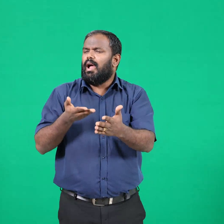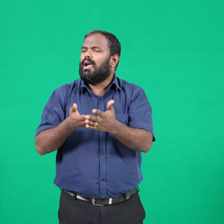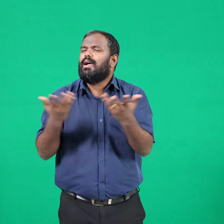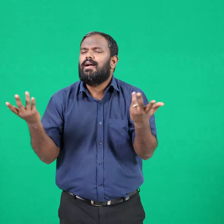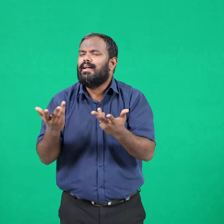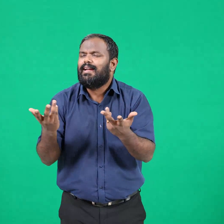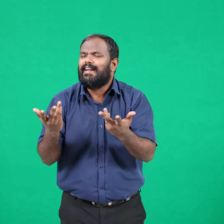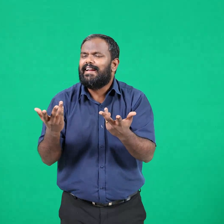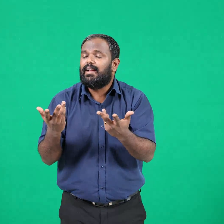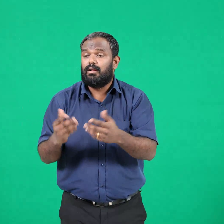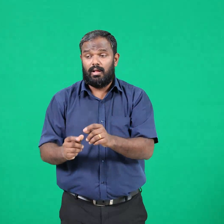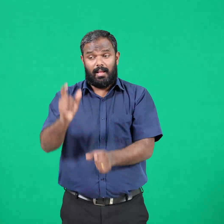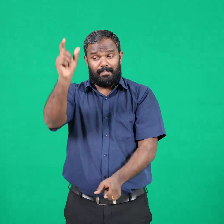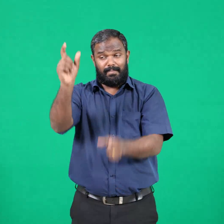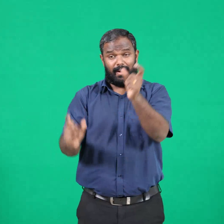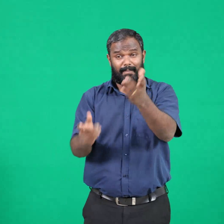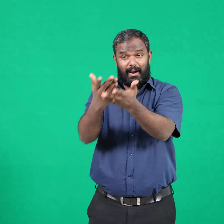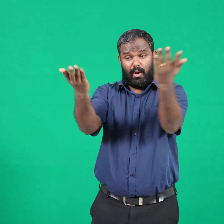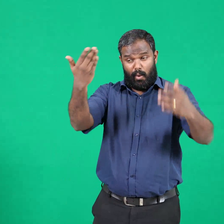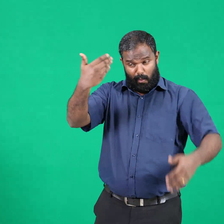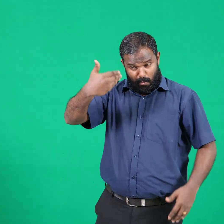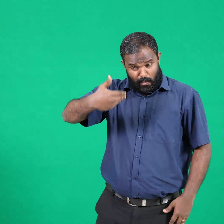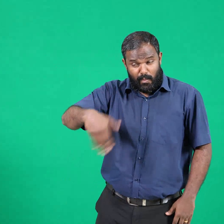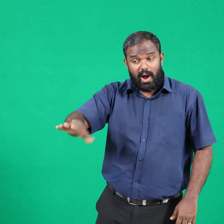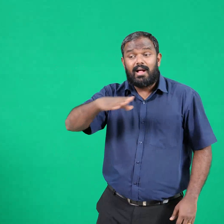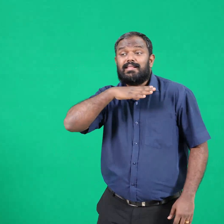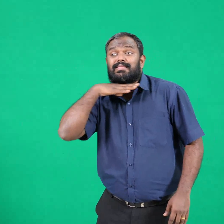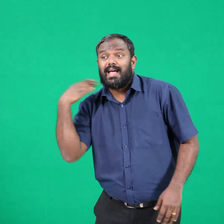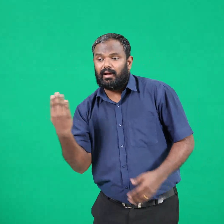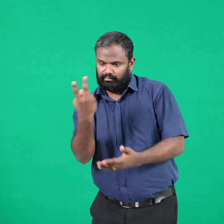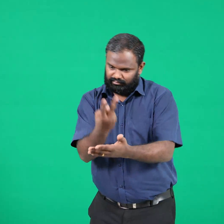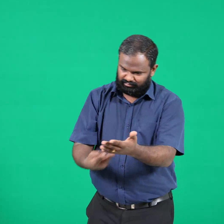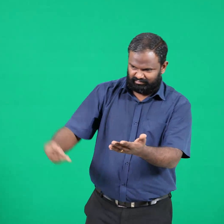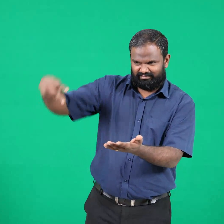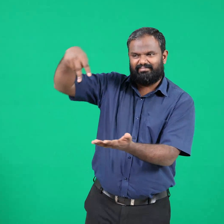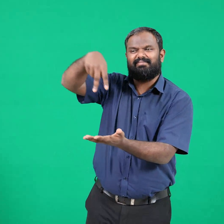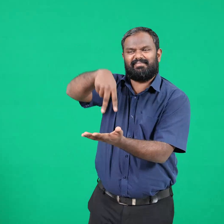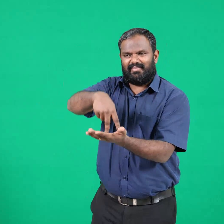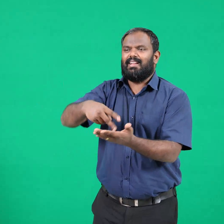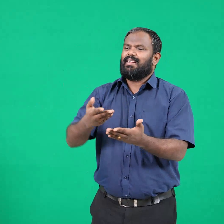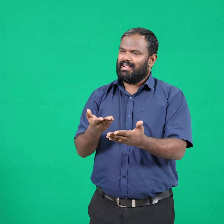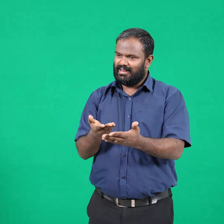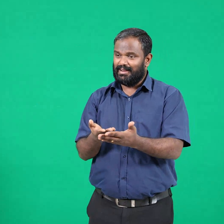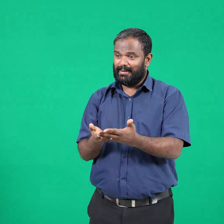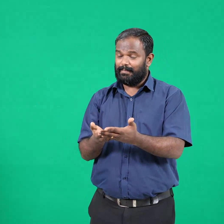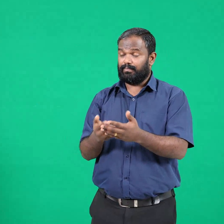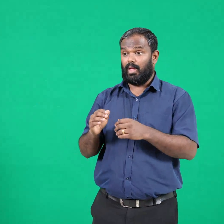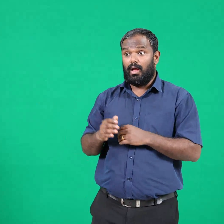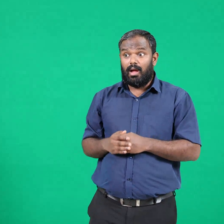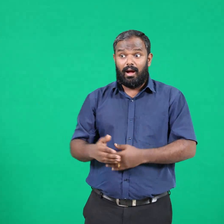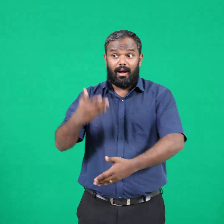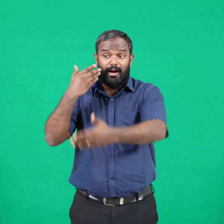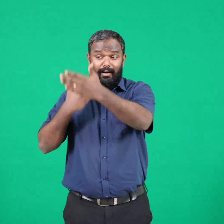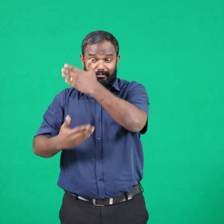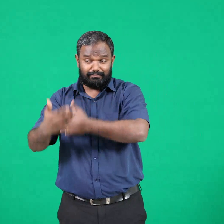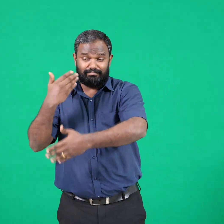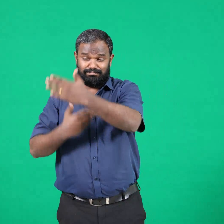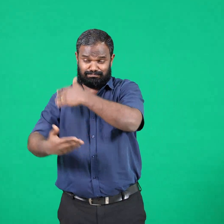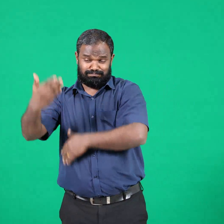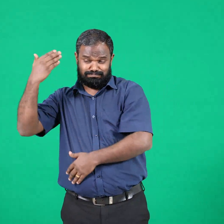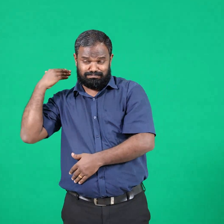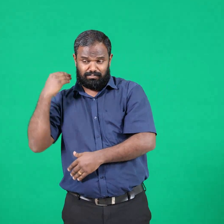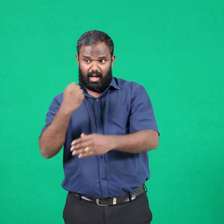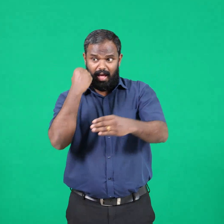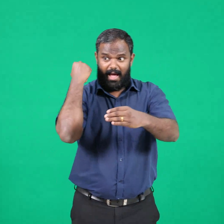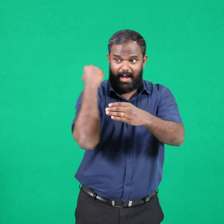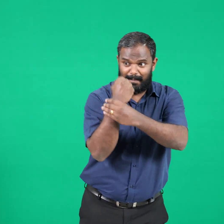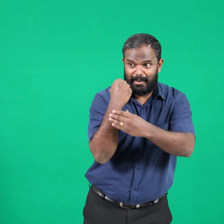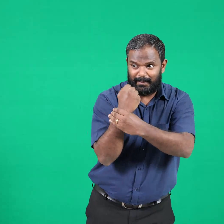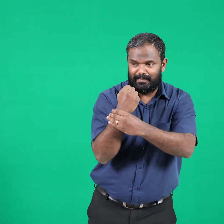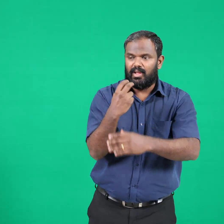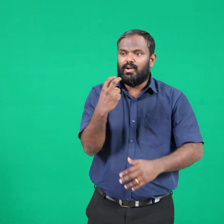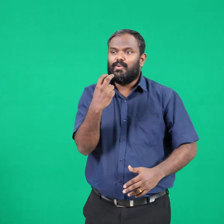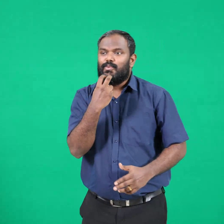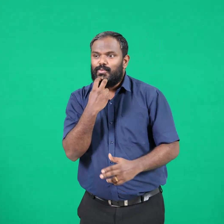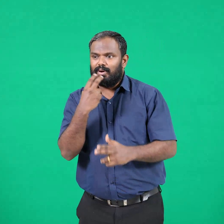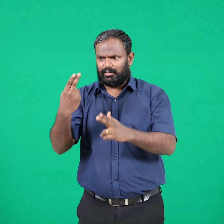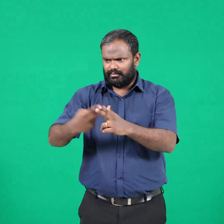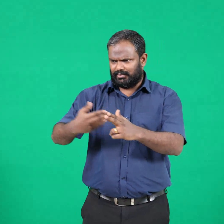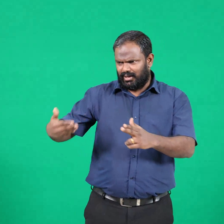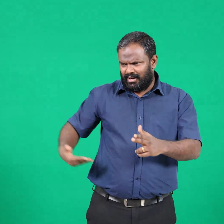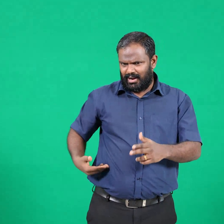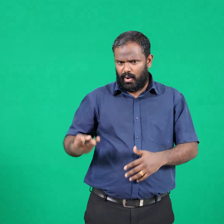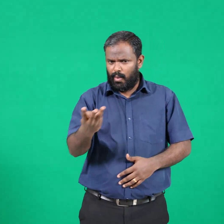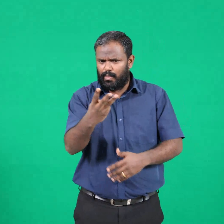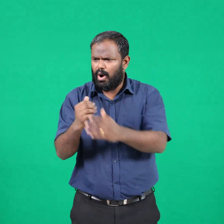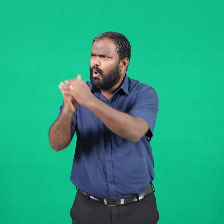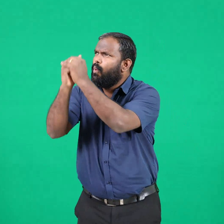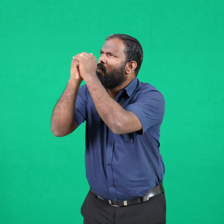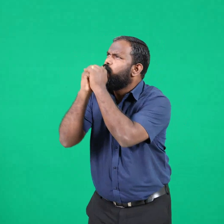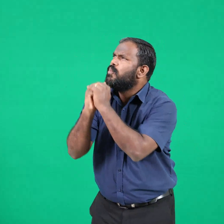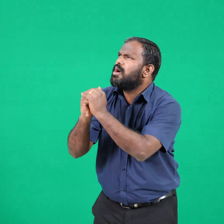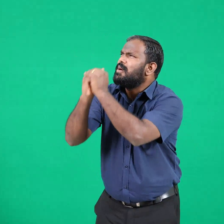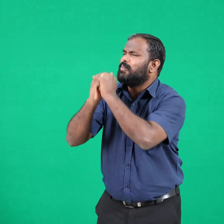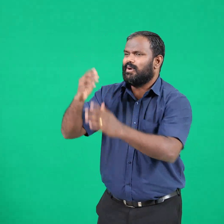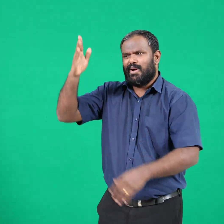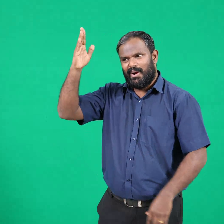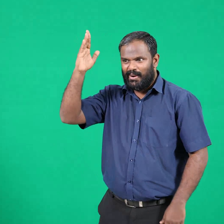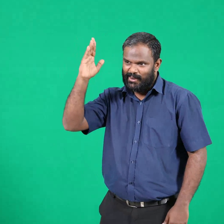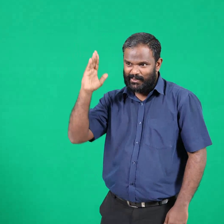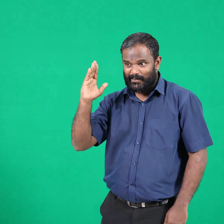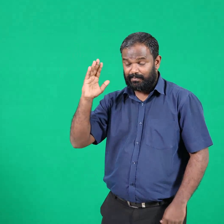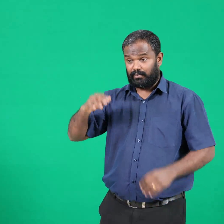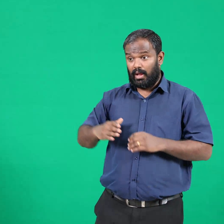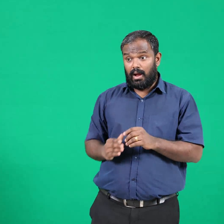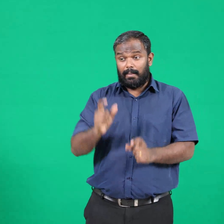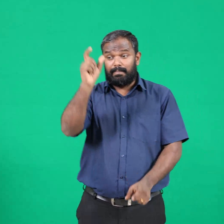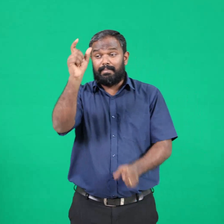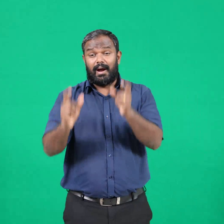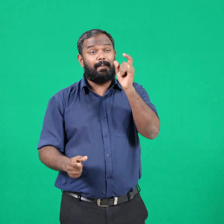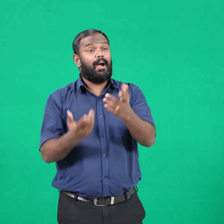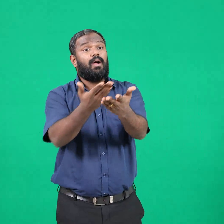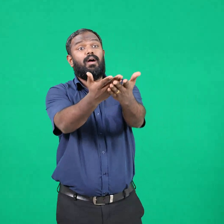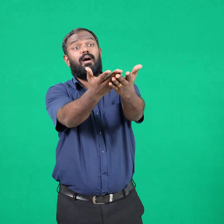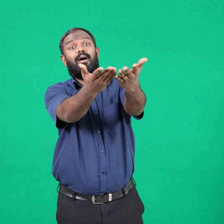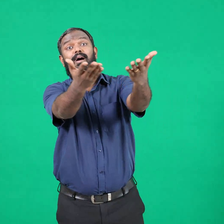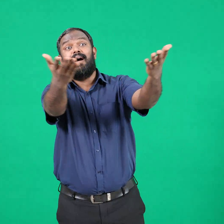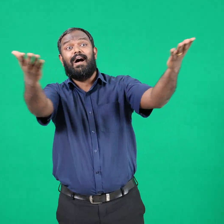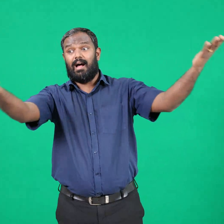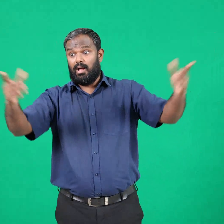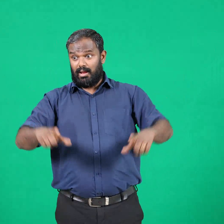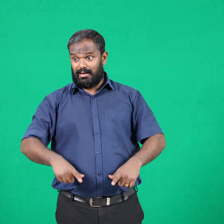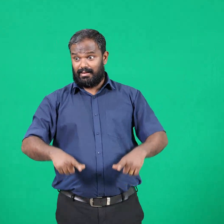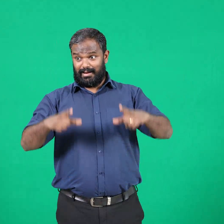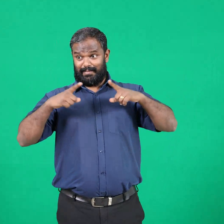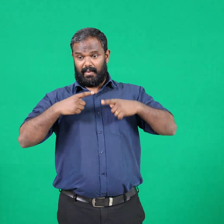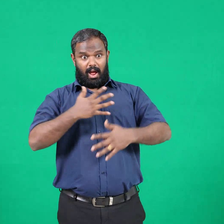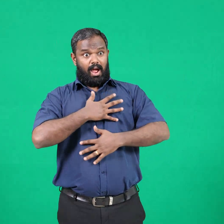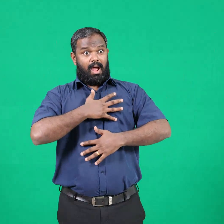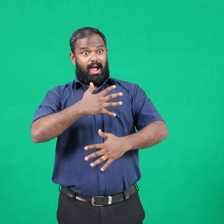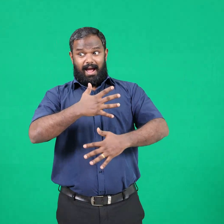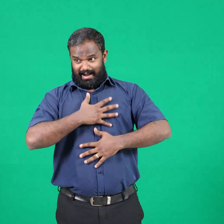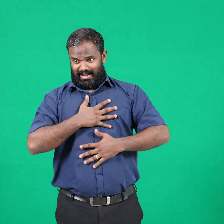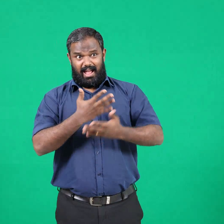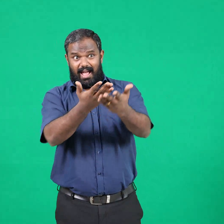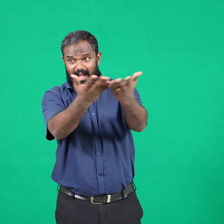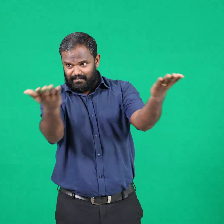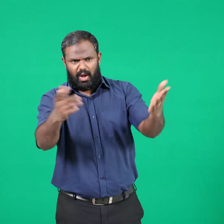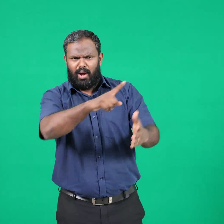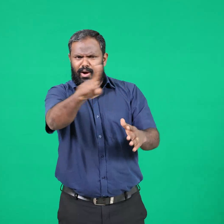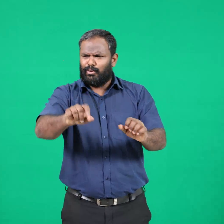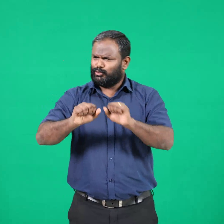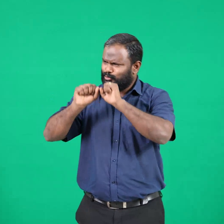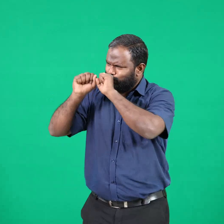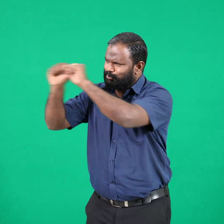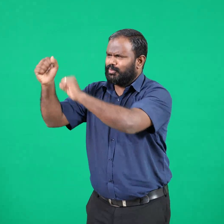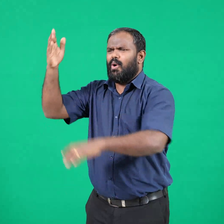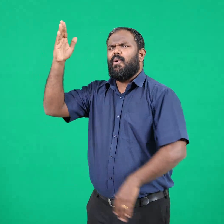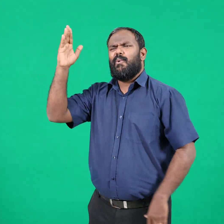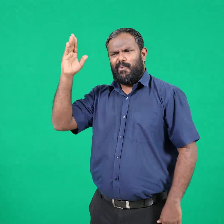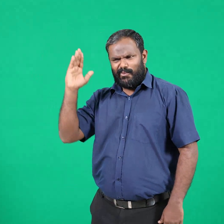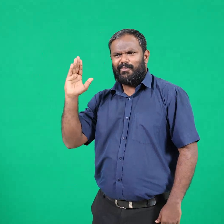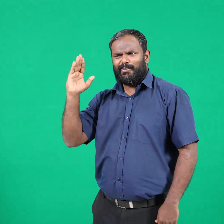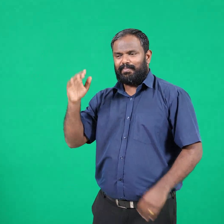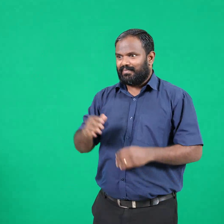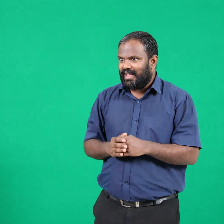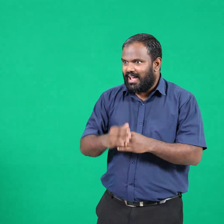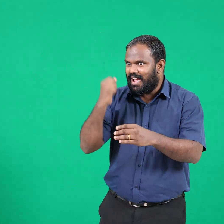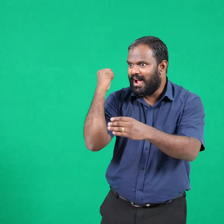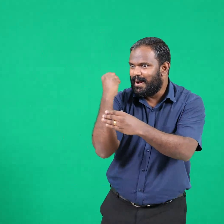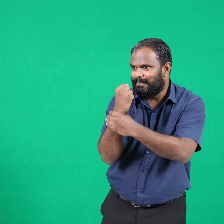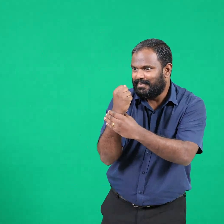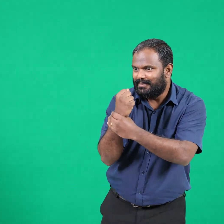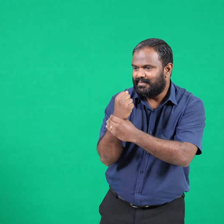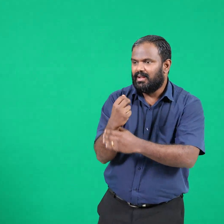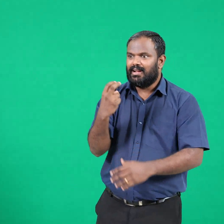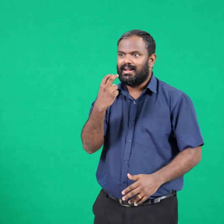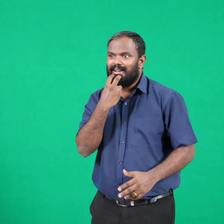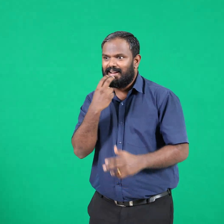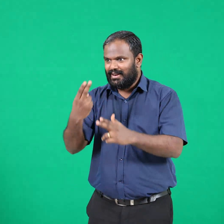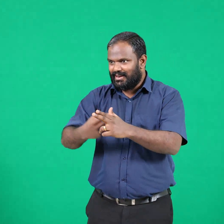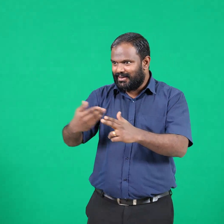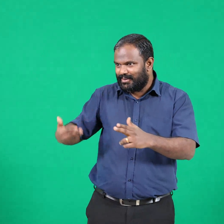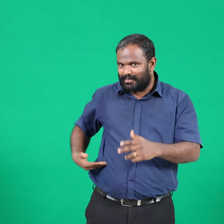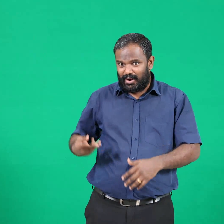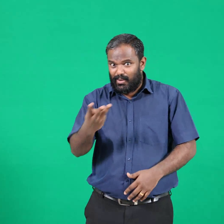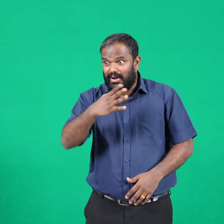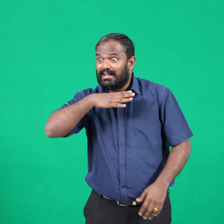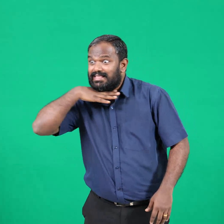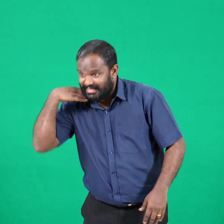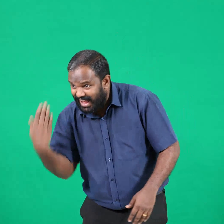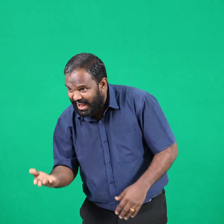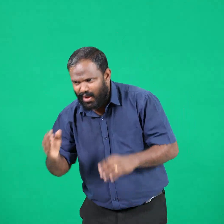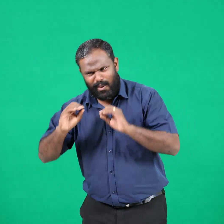For he calls the Lord ' the God of Abraham, the God of Isaac, and the God of Jacob.'